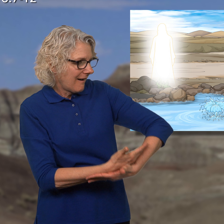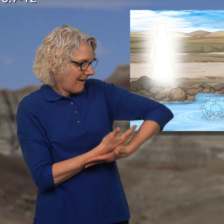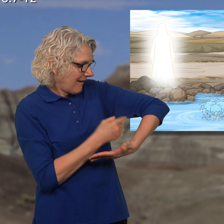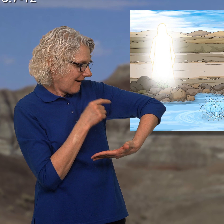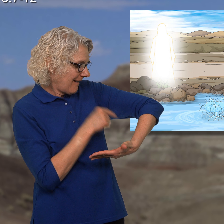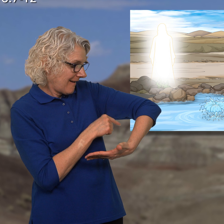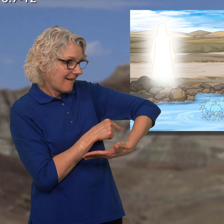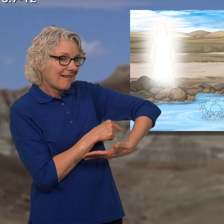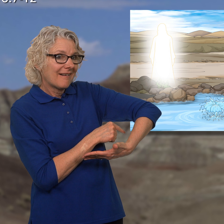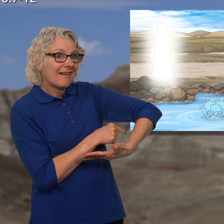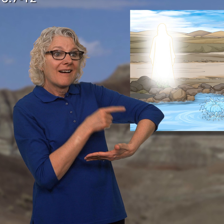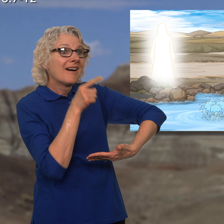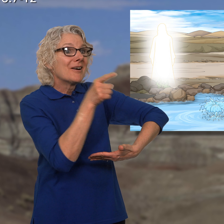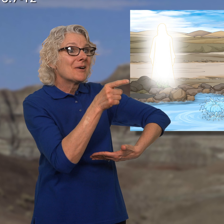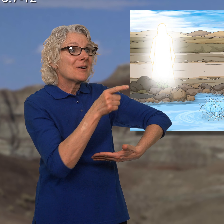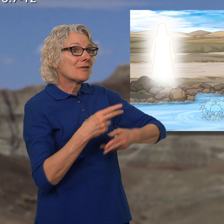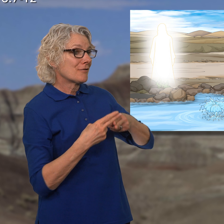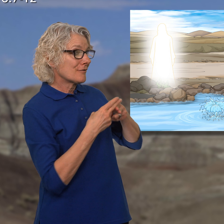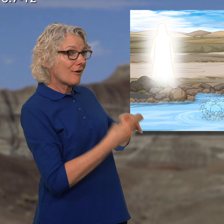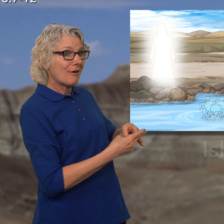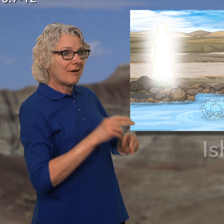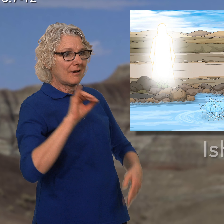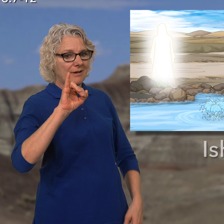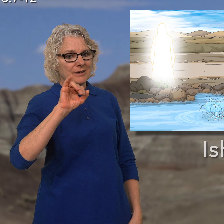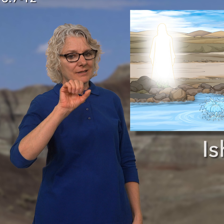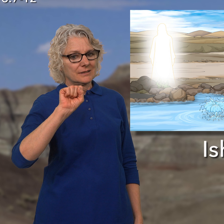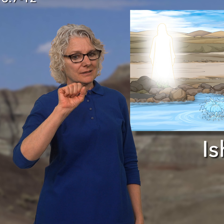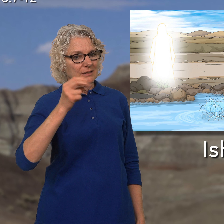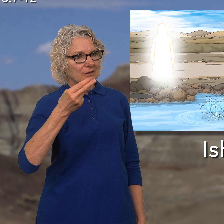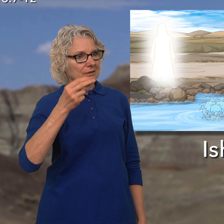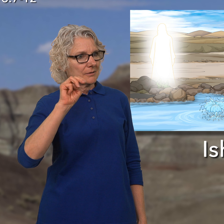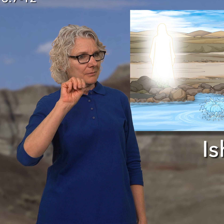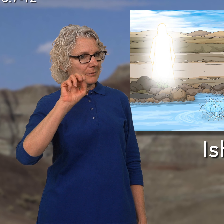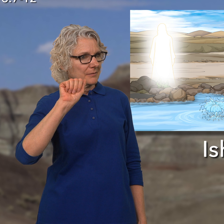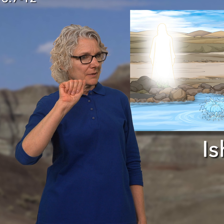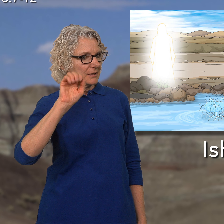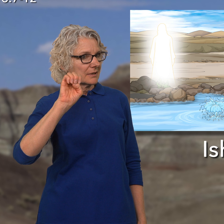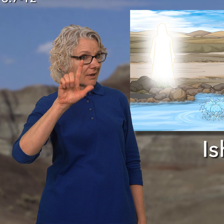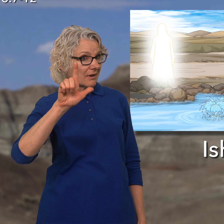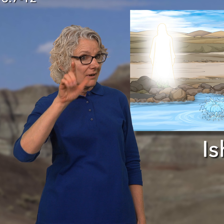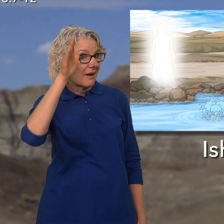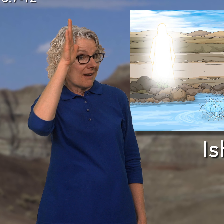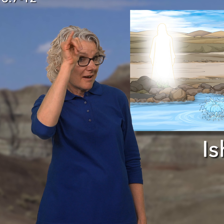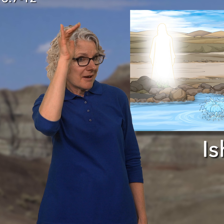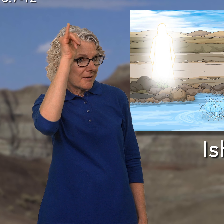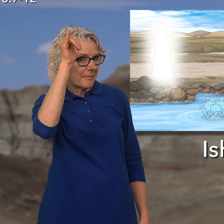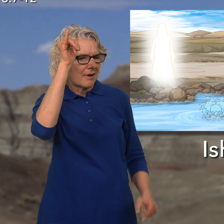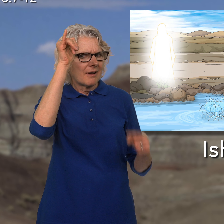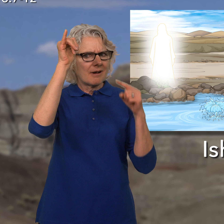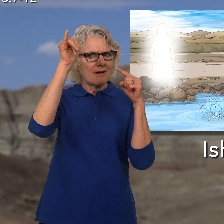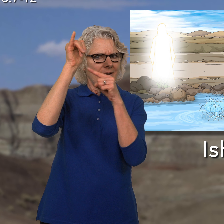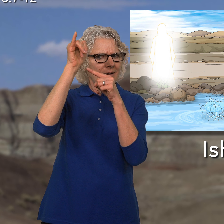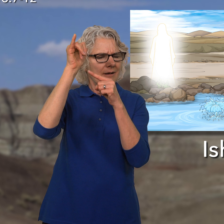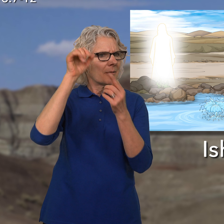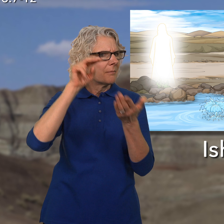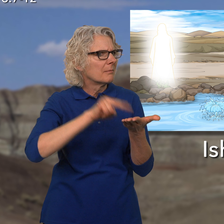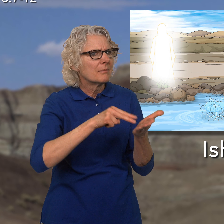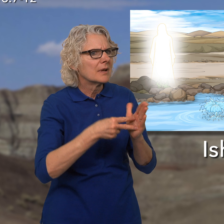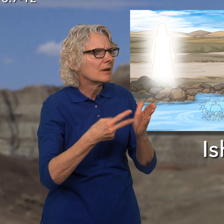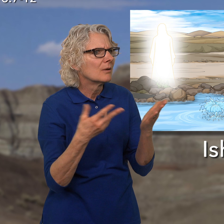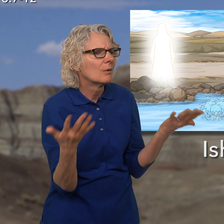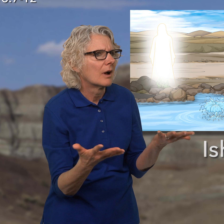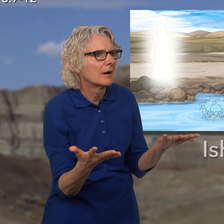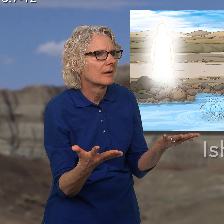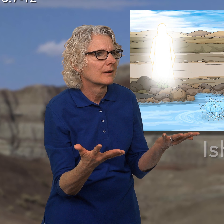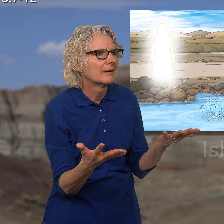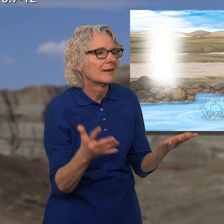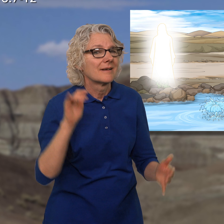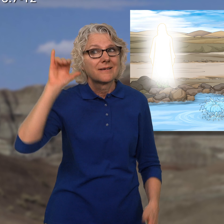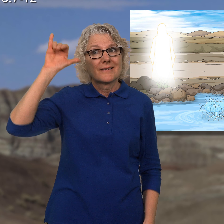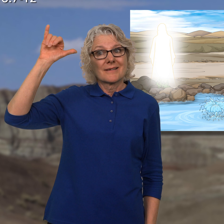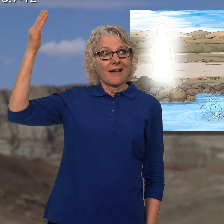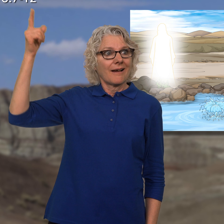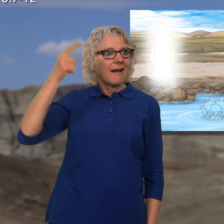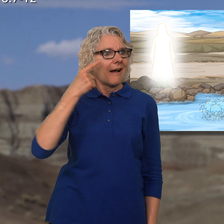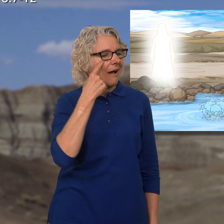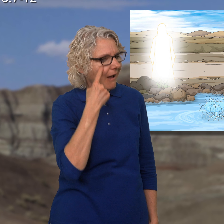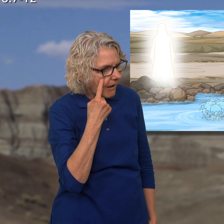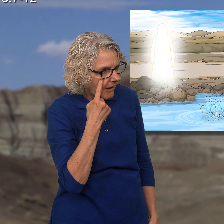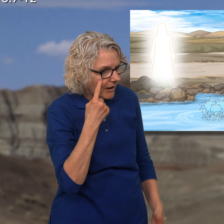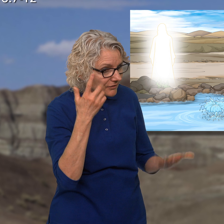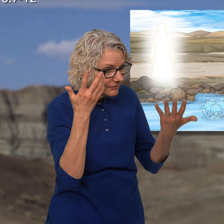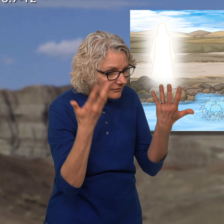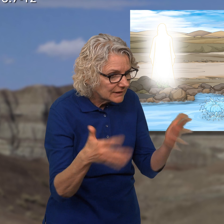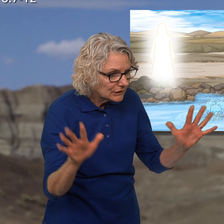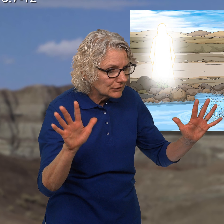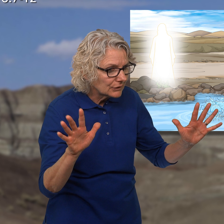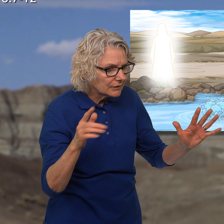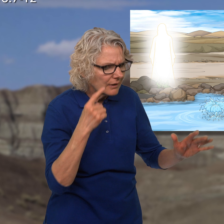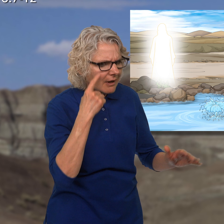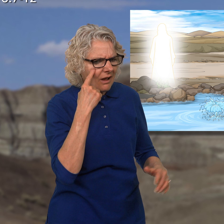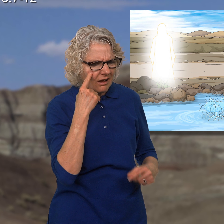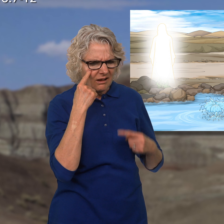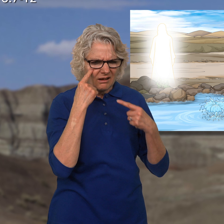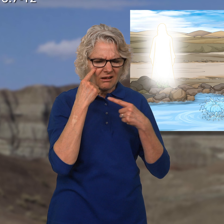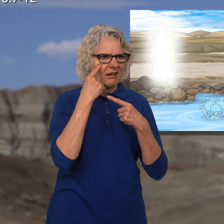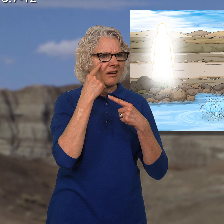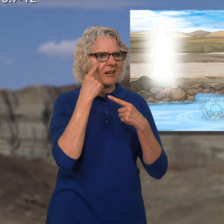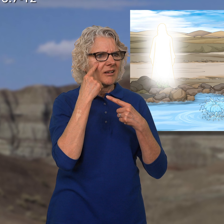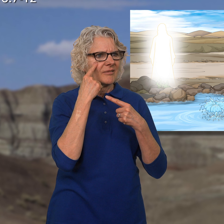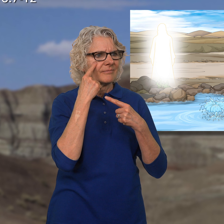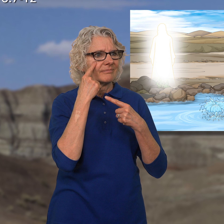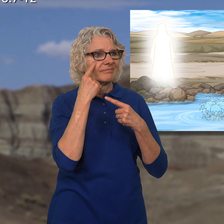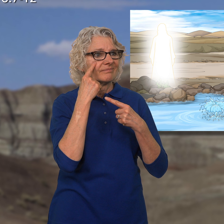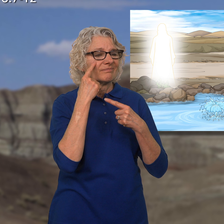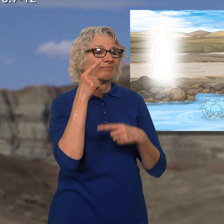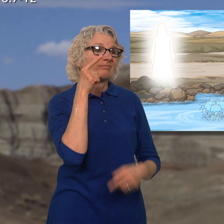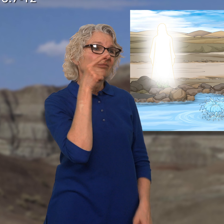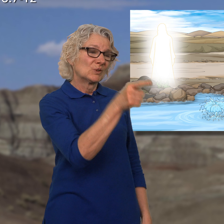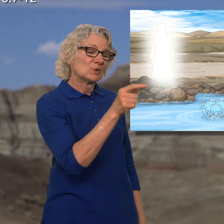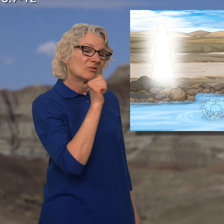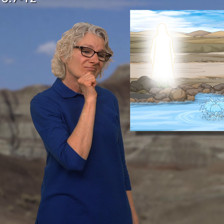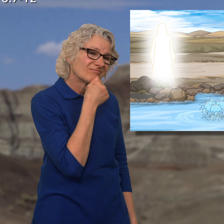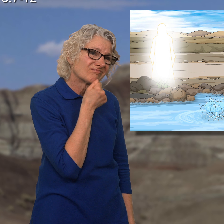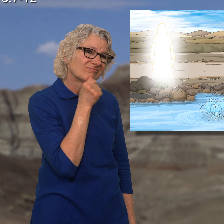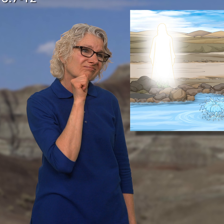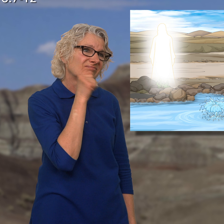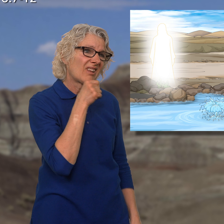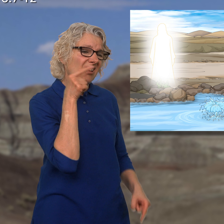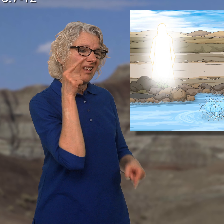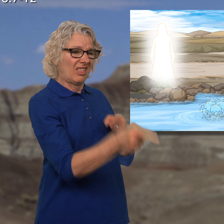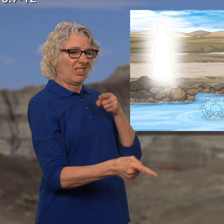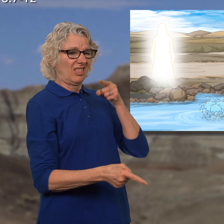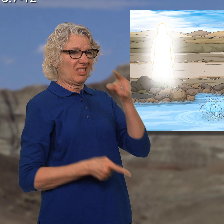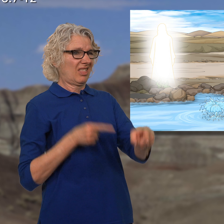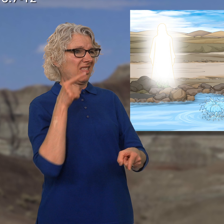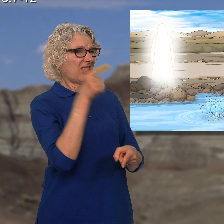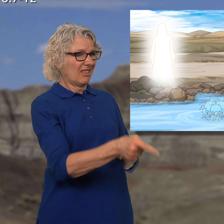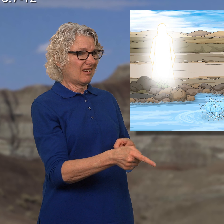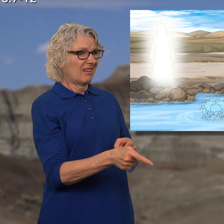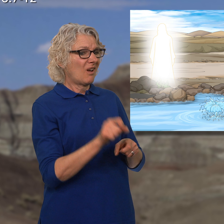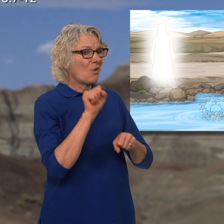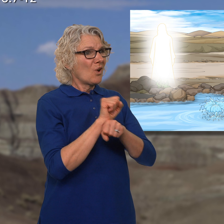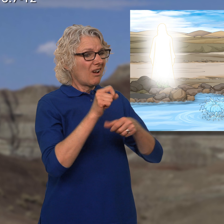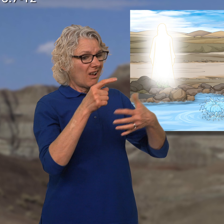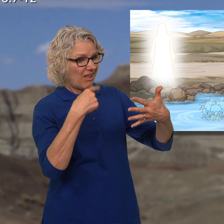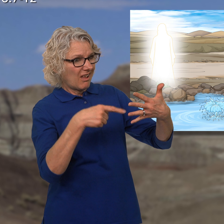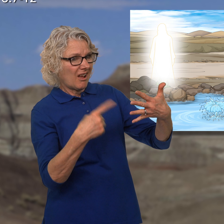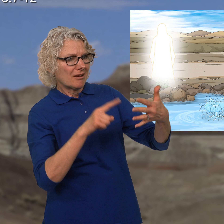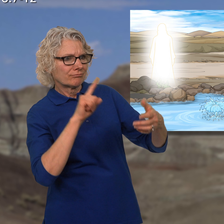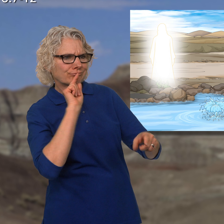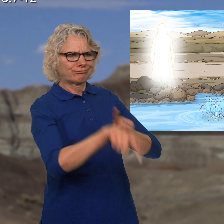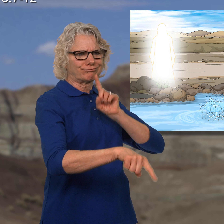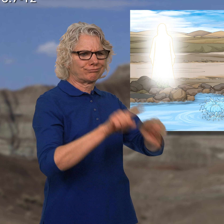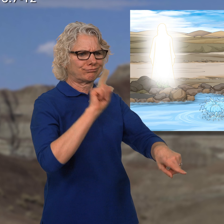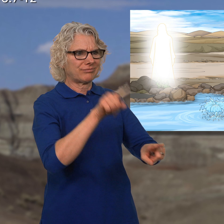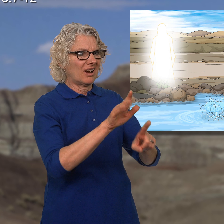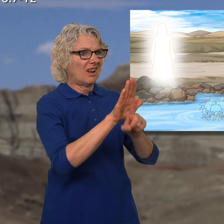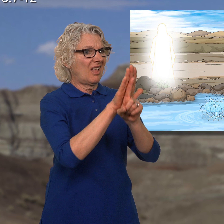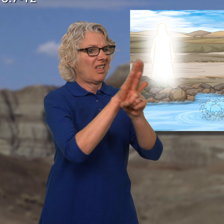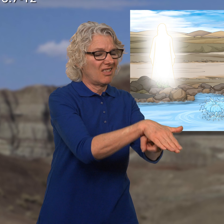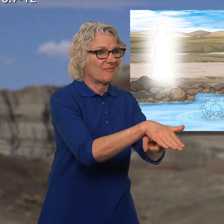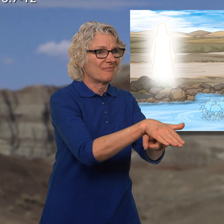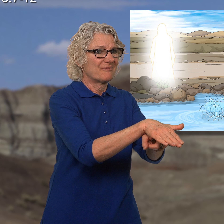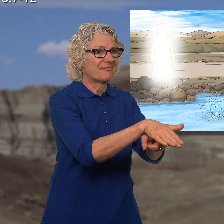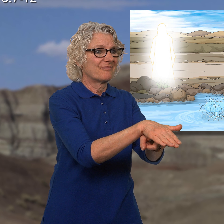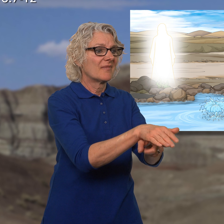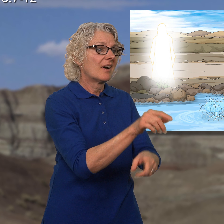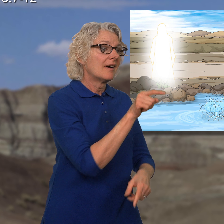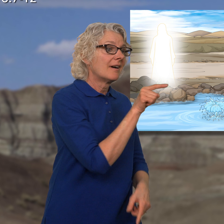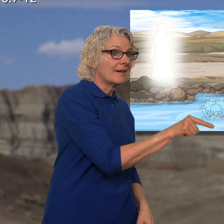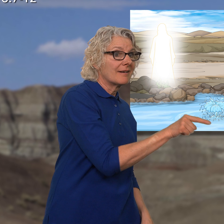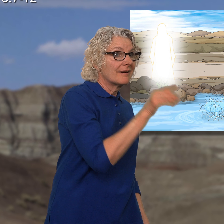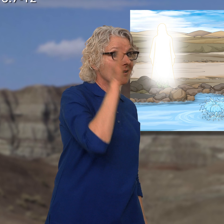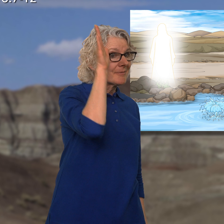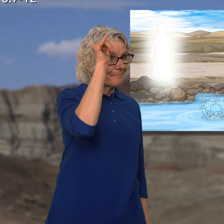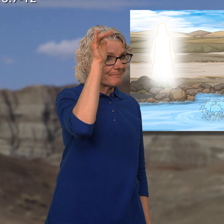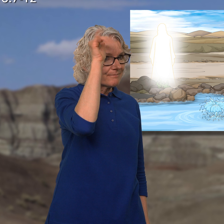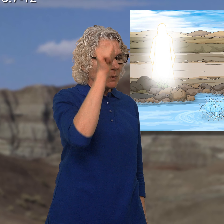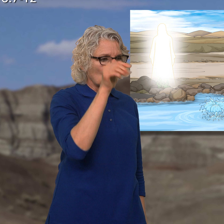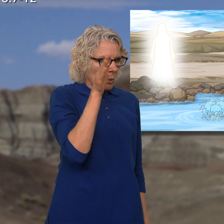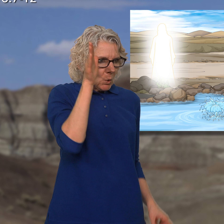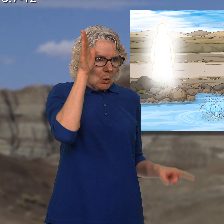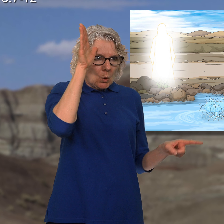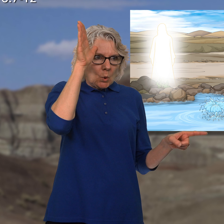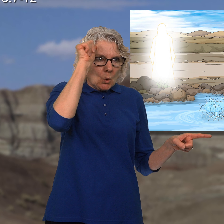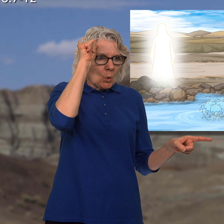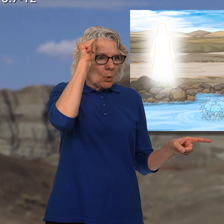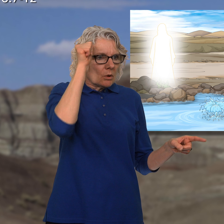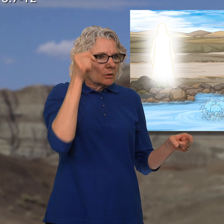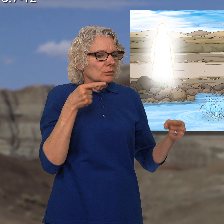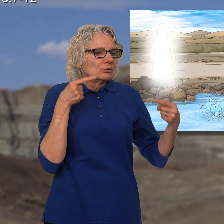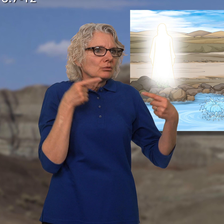And you shall name him Ishmael, for the LORD has heard your cry of affliction.